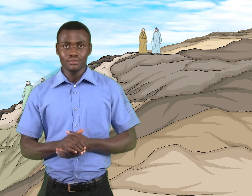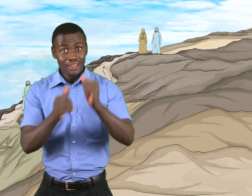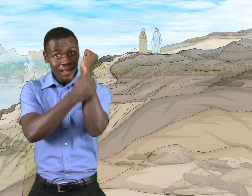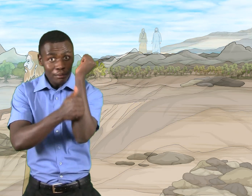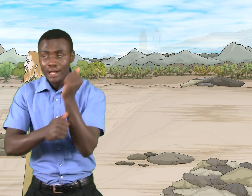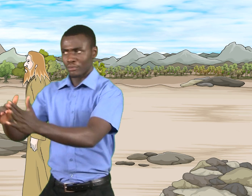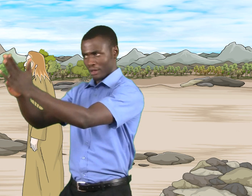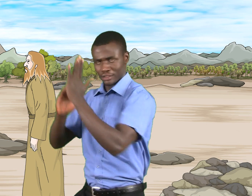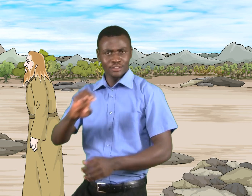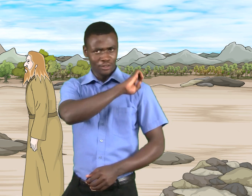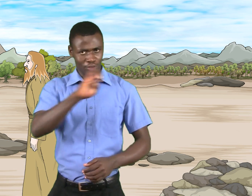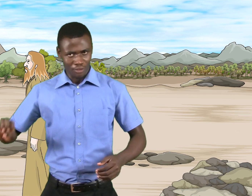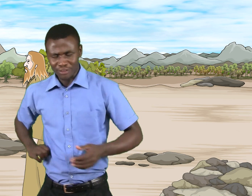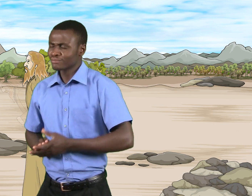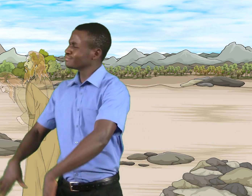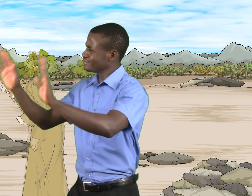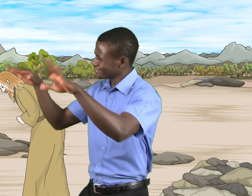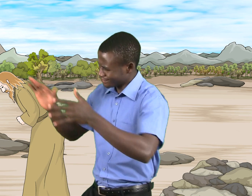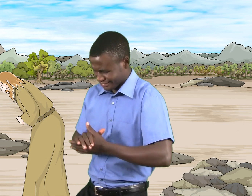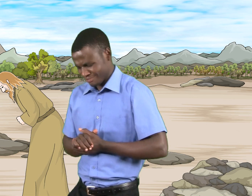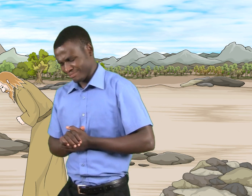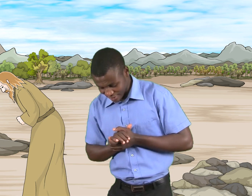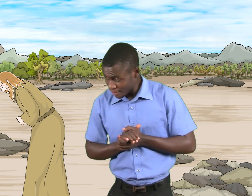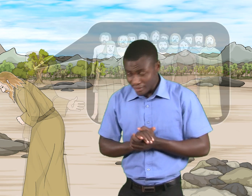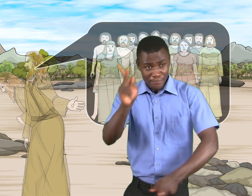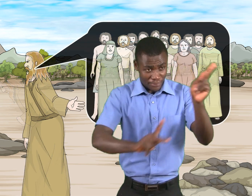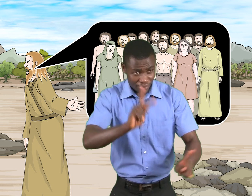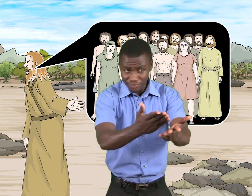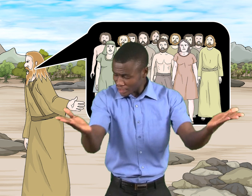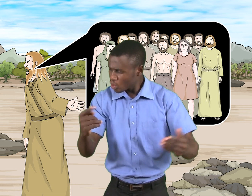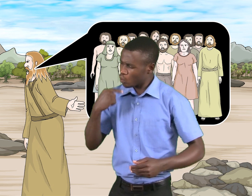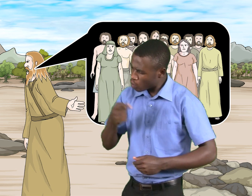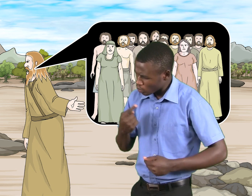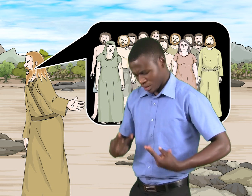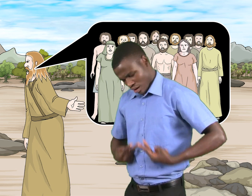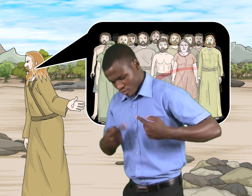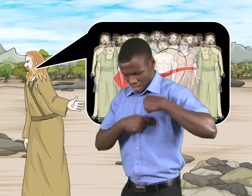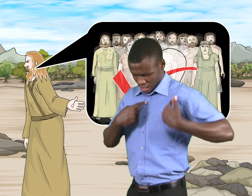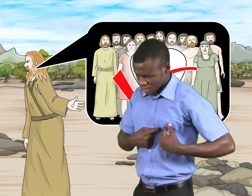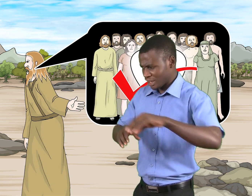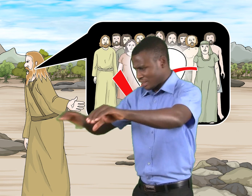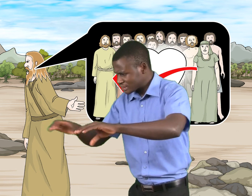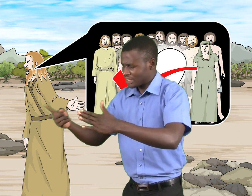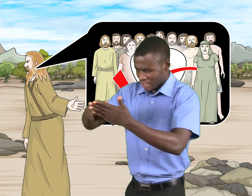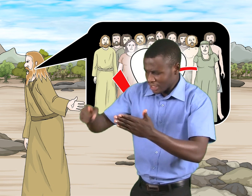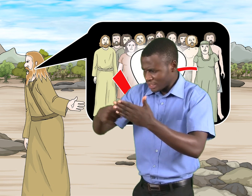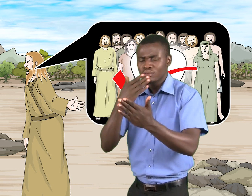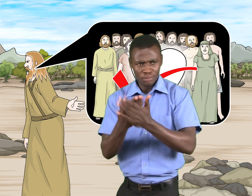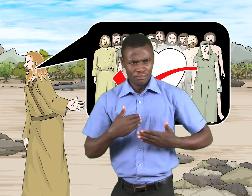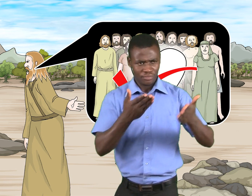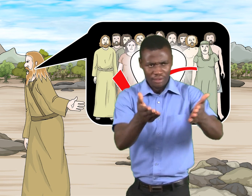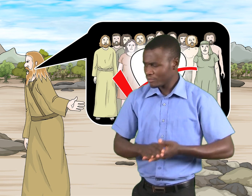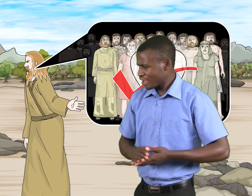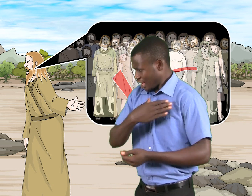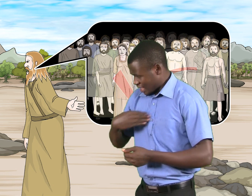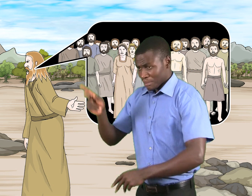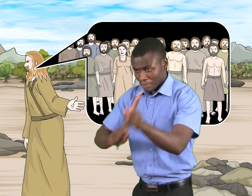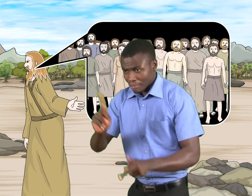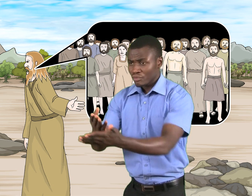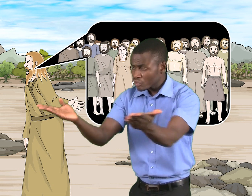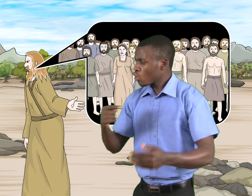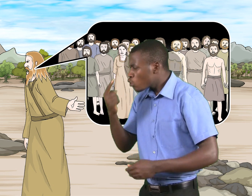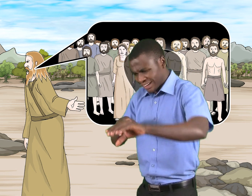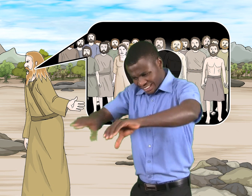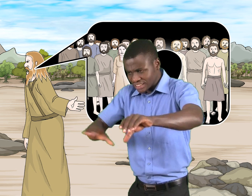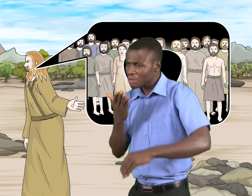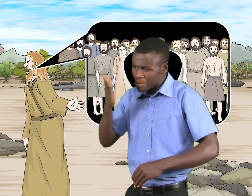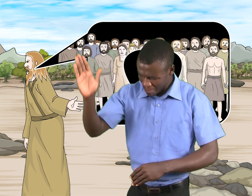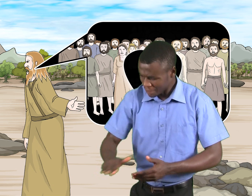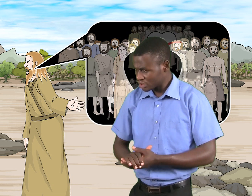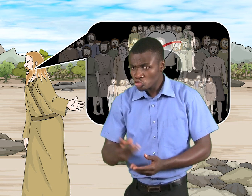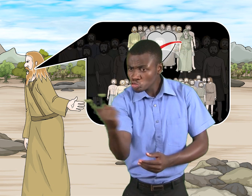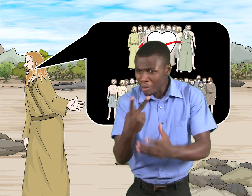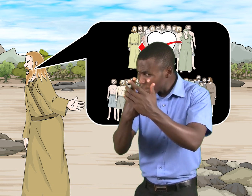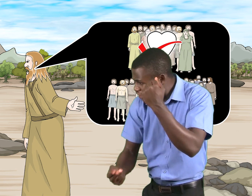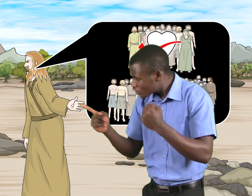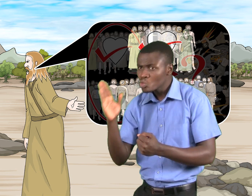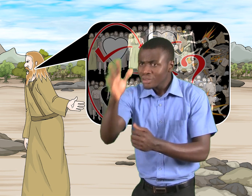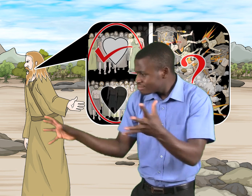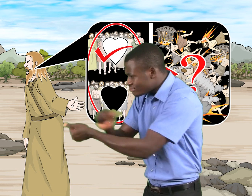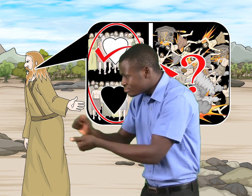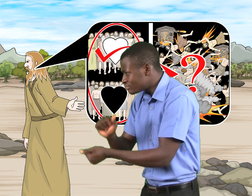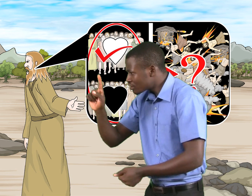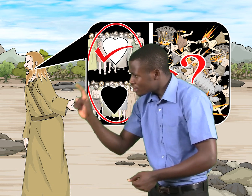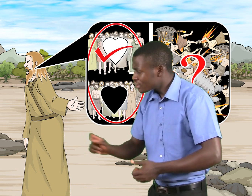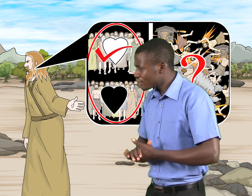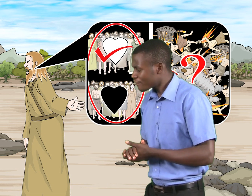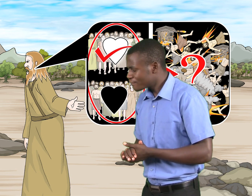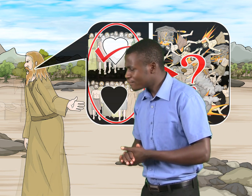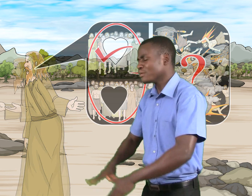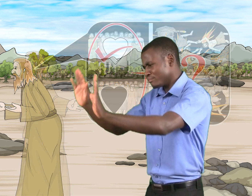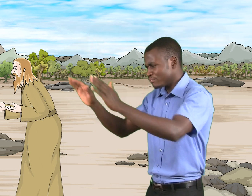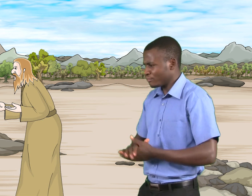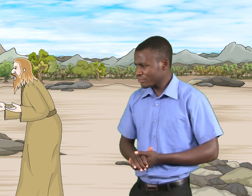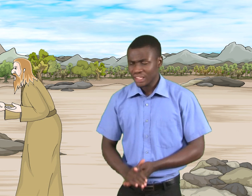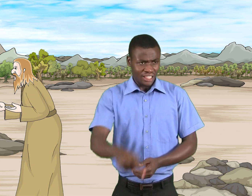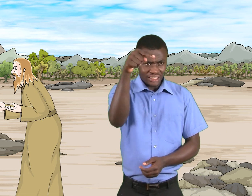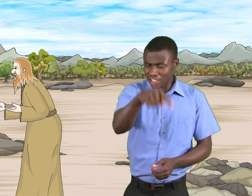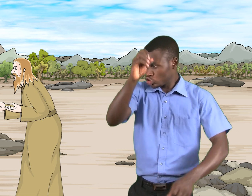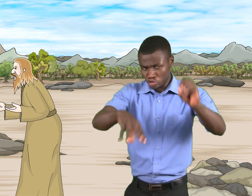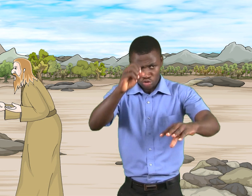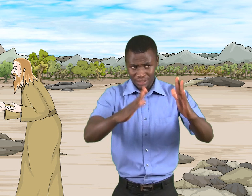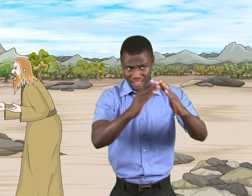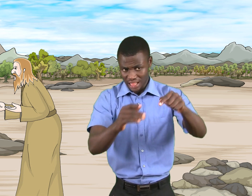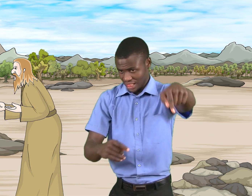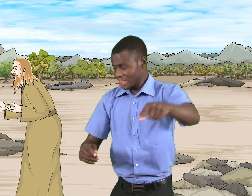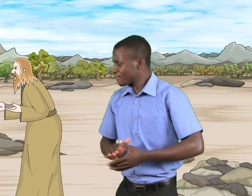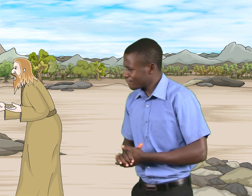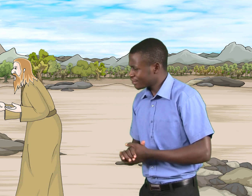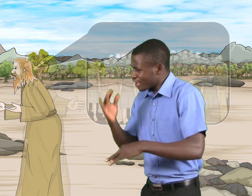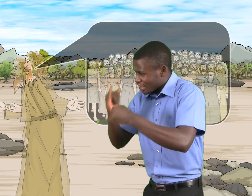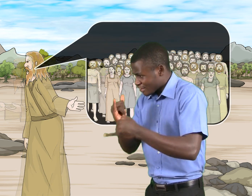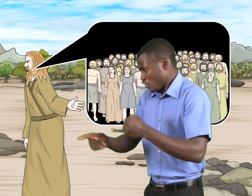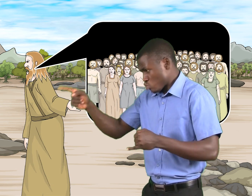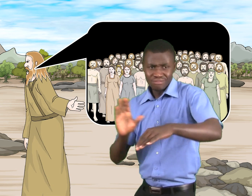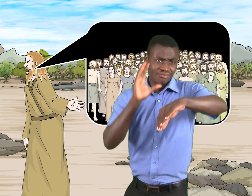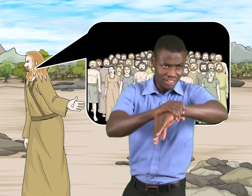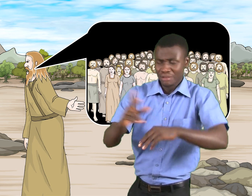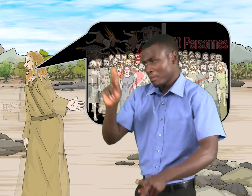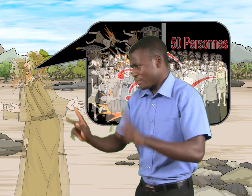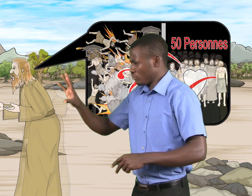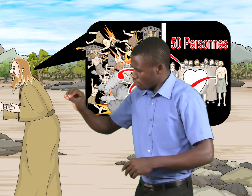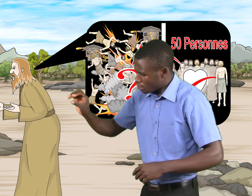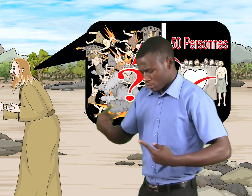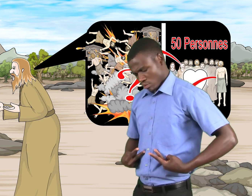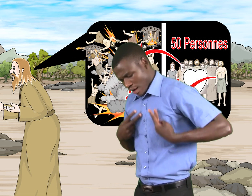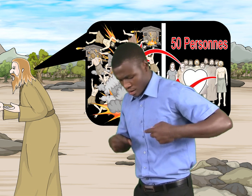Abraham stepped forward and said, “Will You really sweep away the righteous with the wicked?